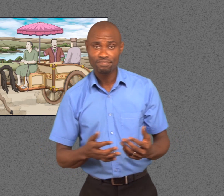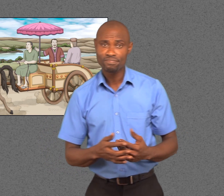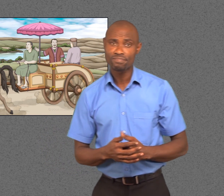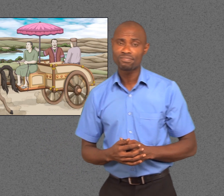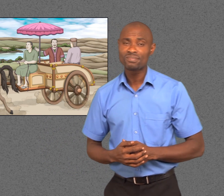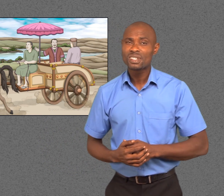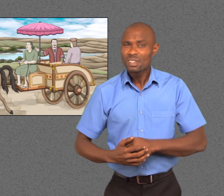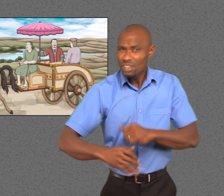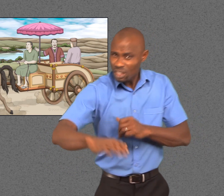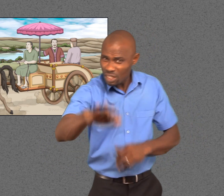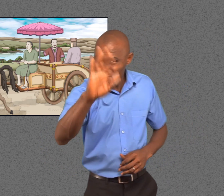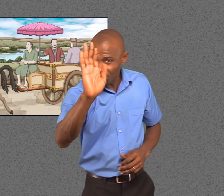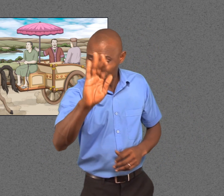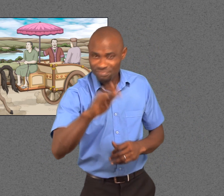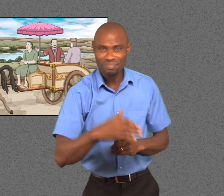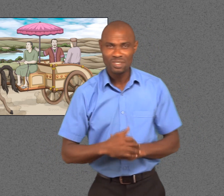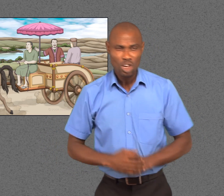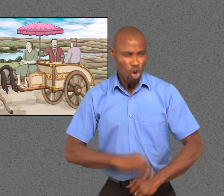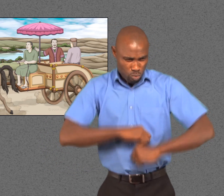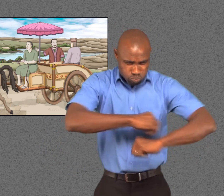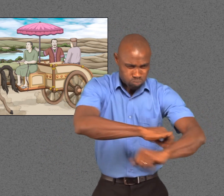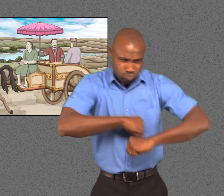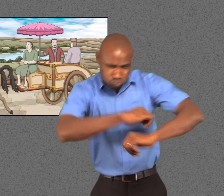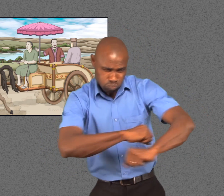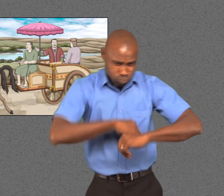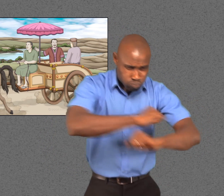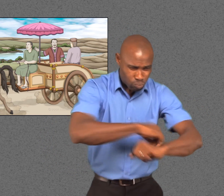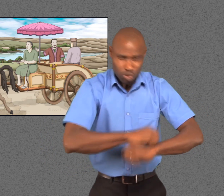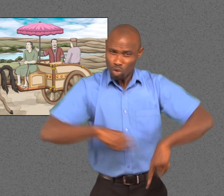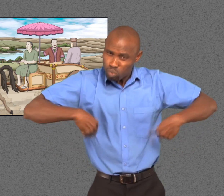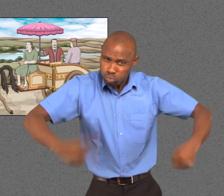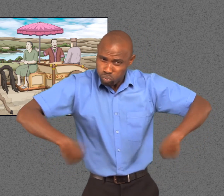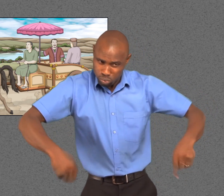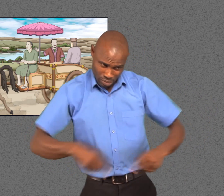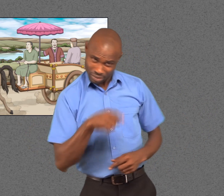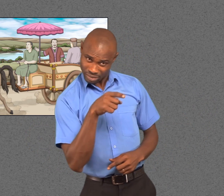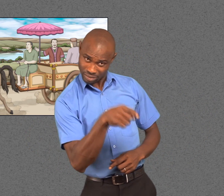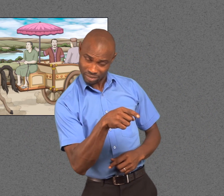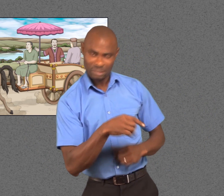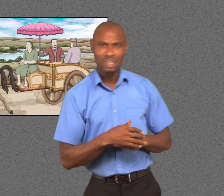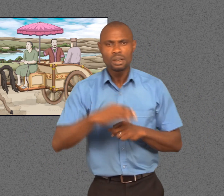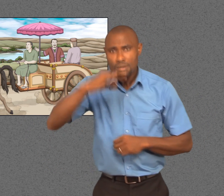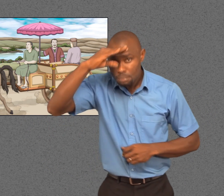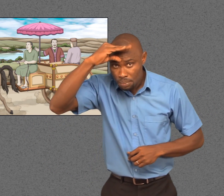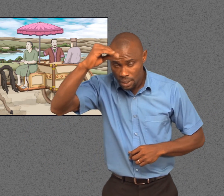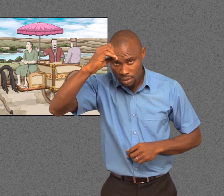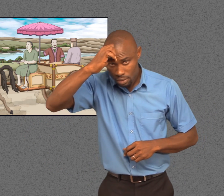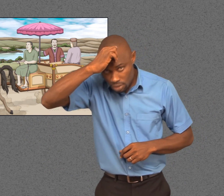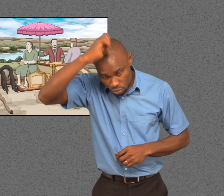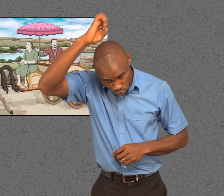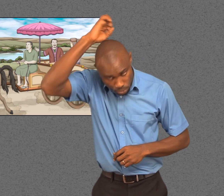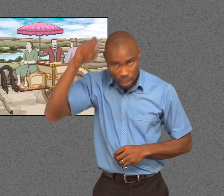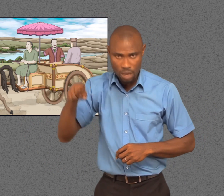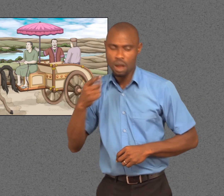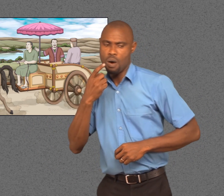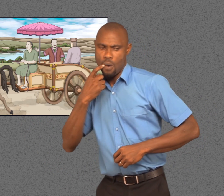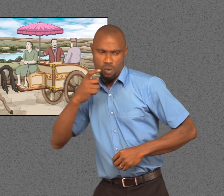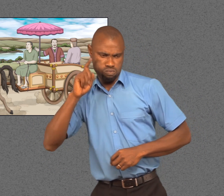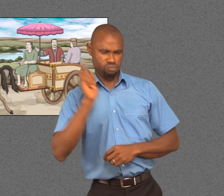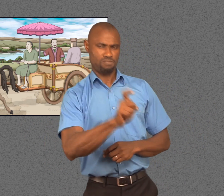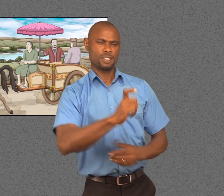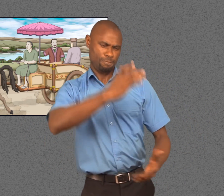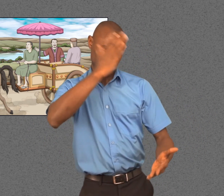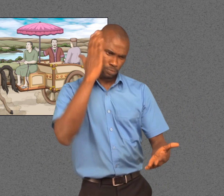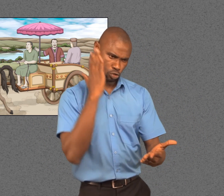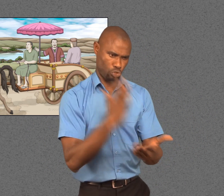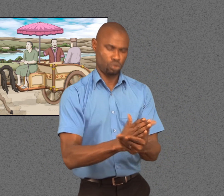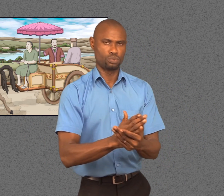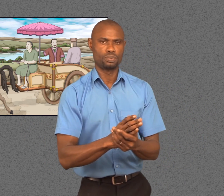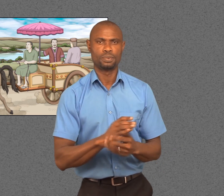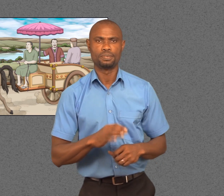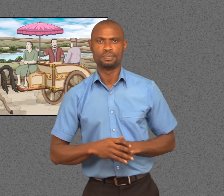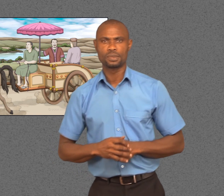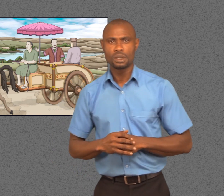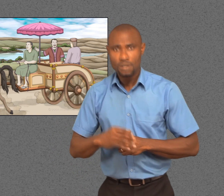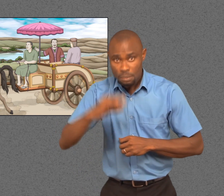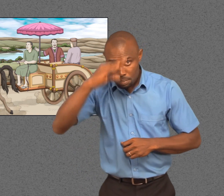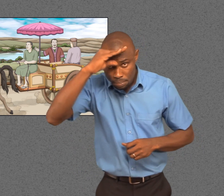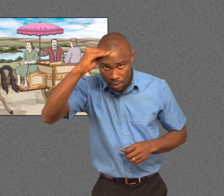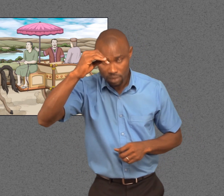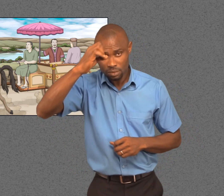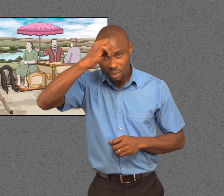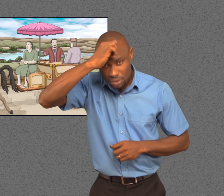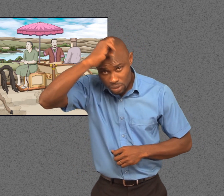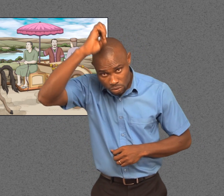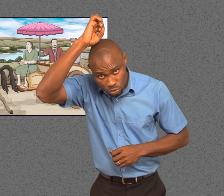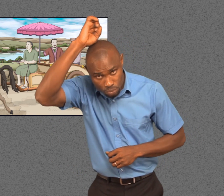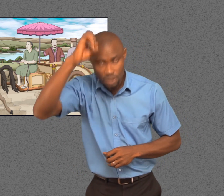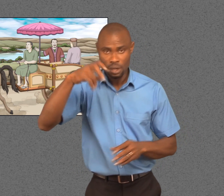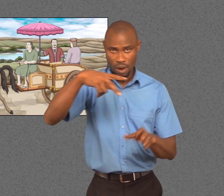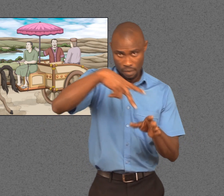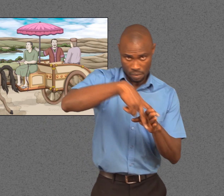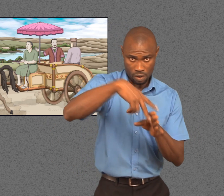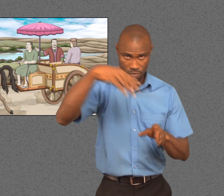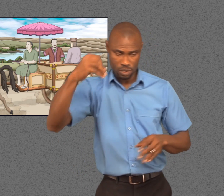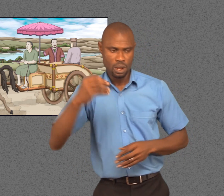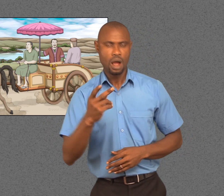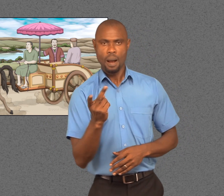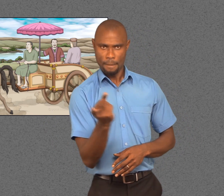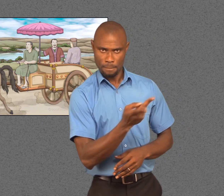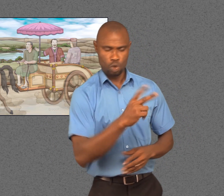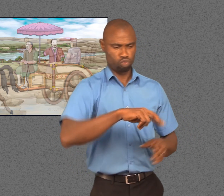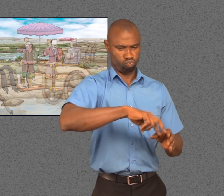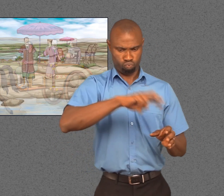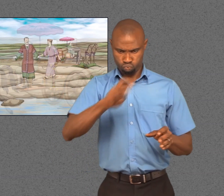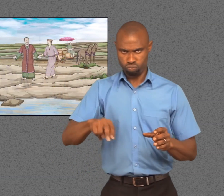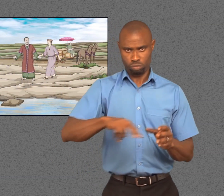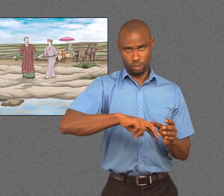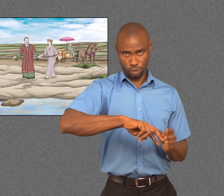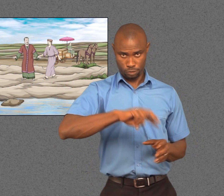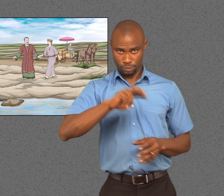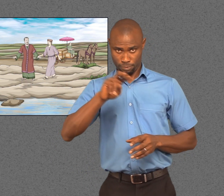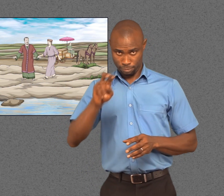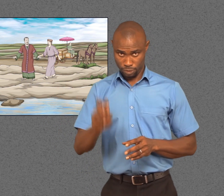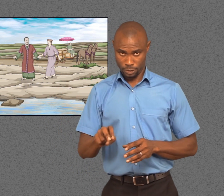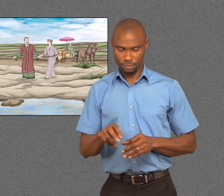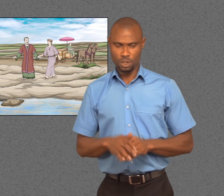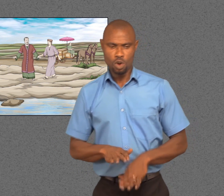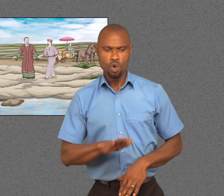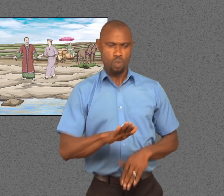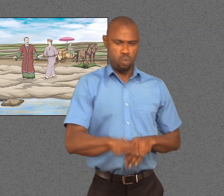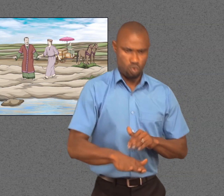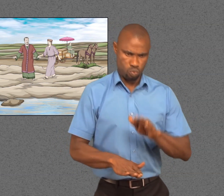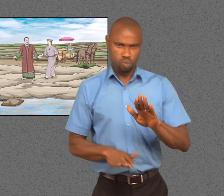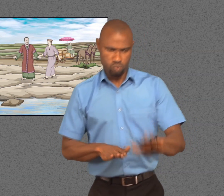And he gave orders to stop the chariot.